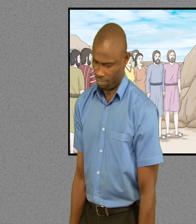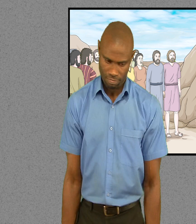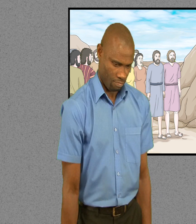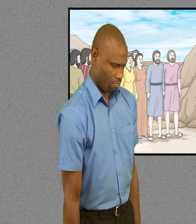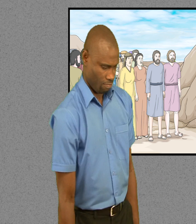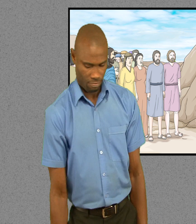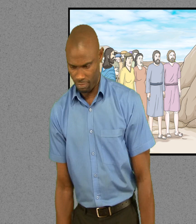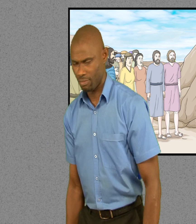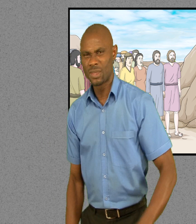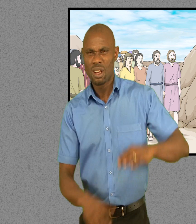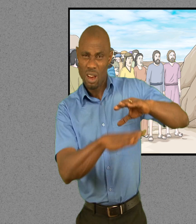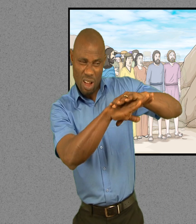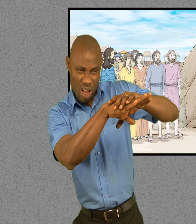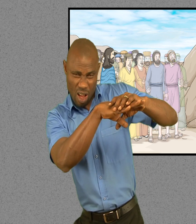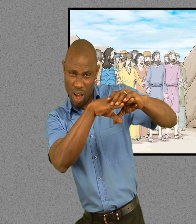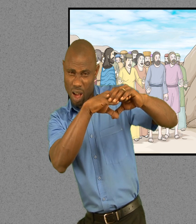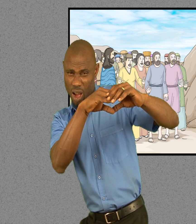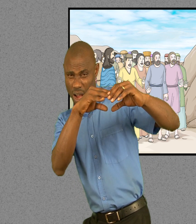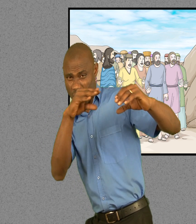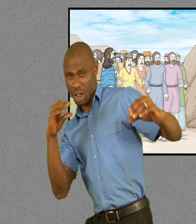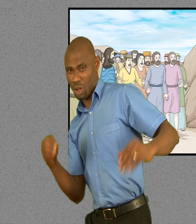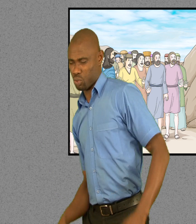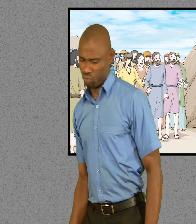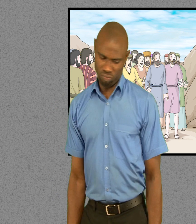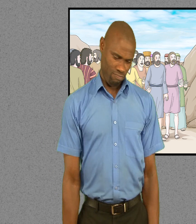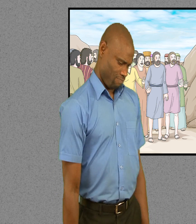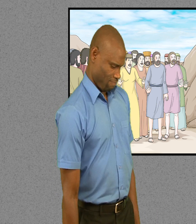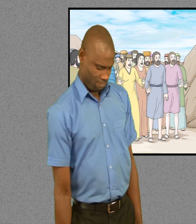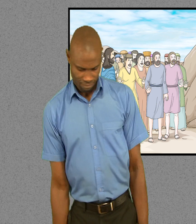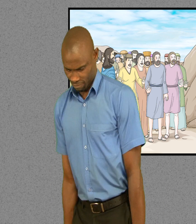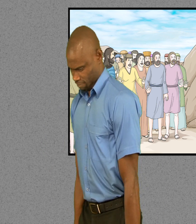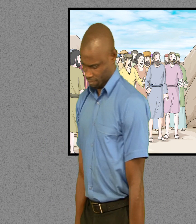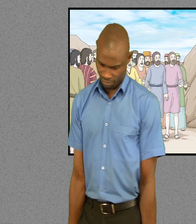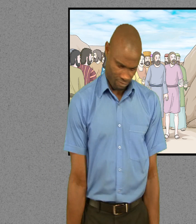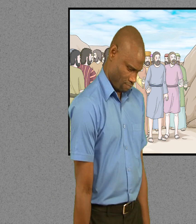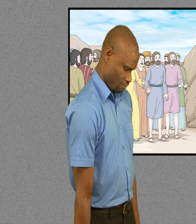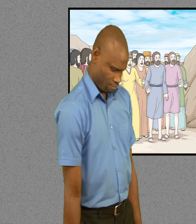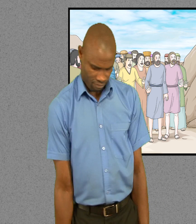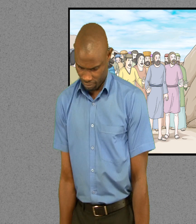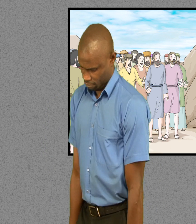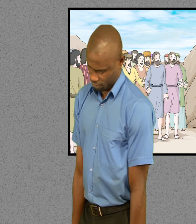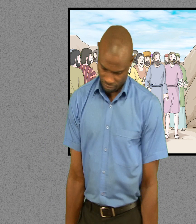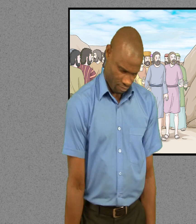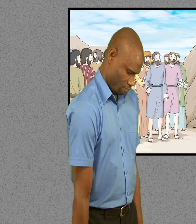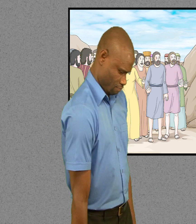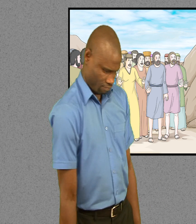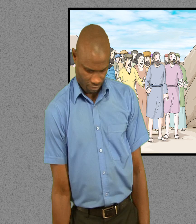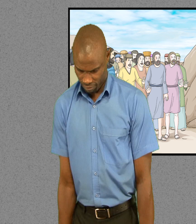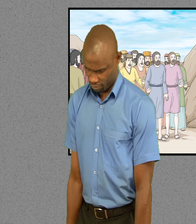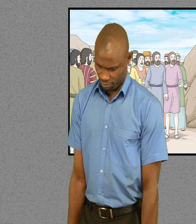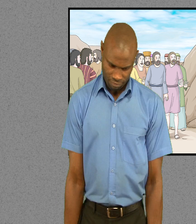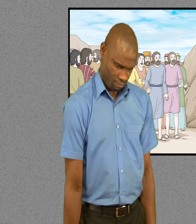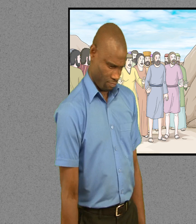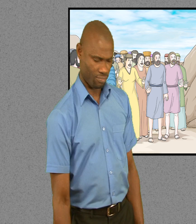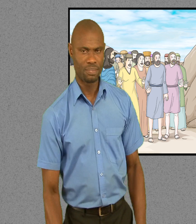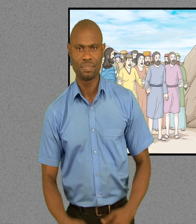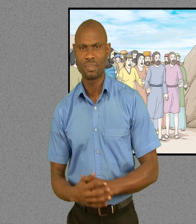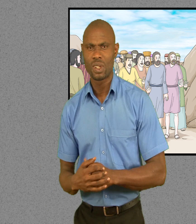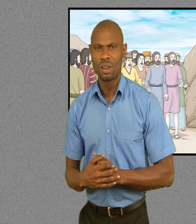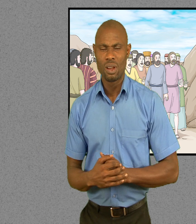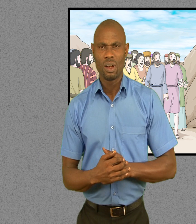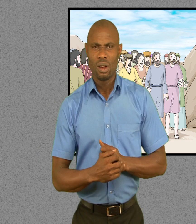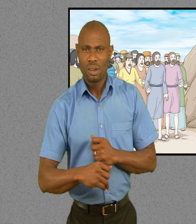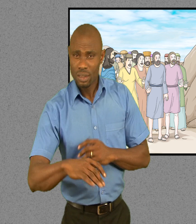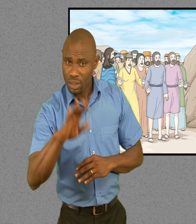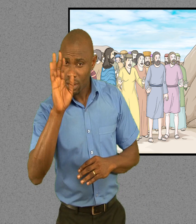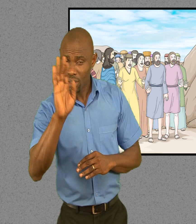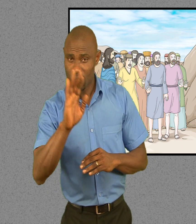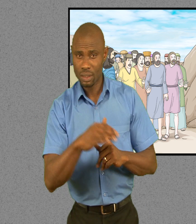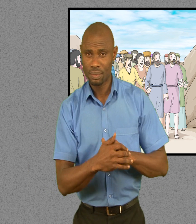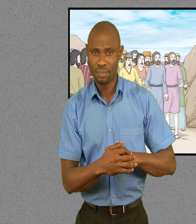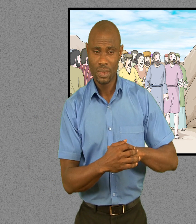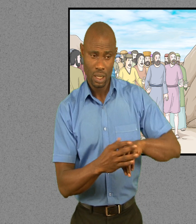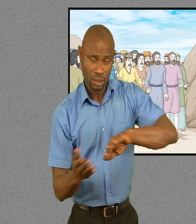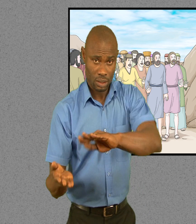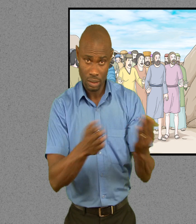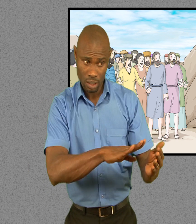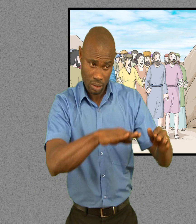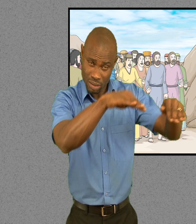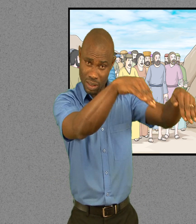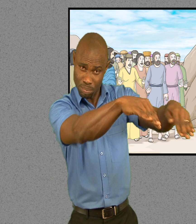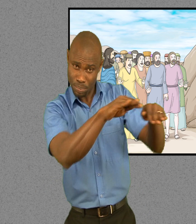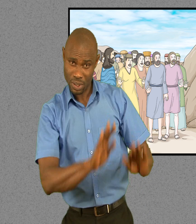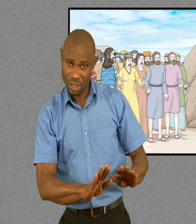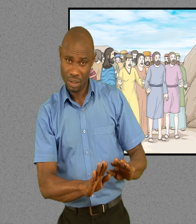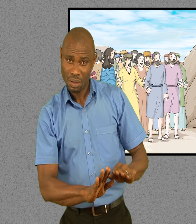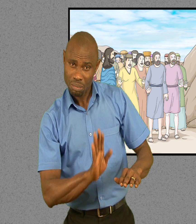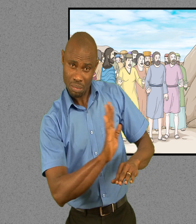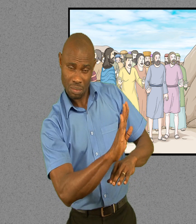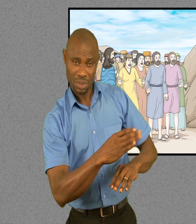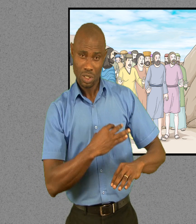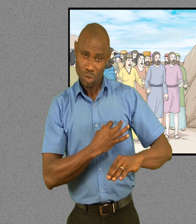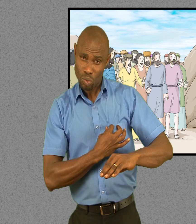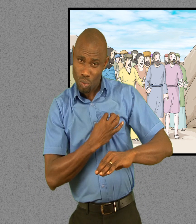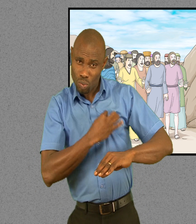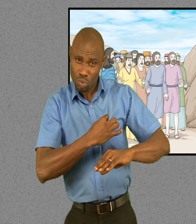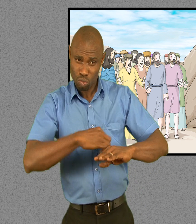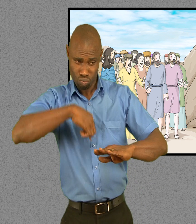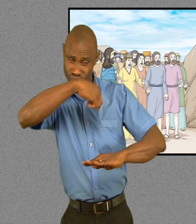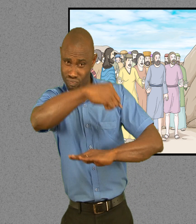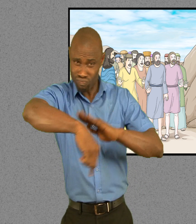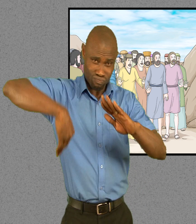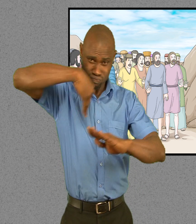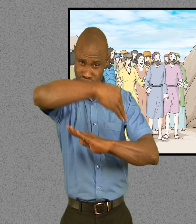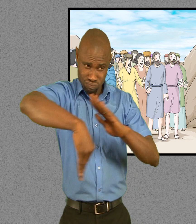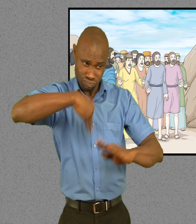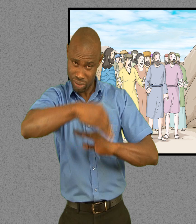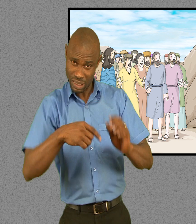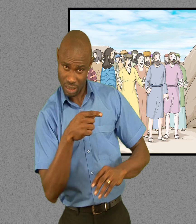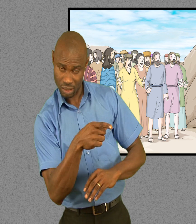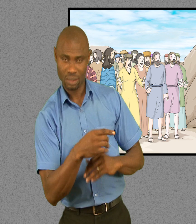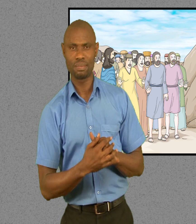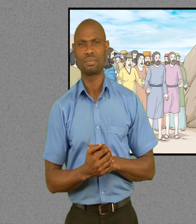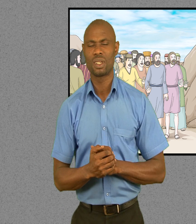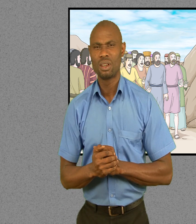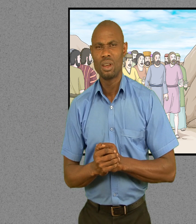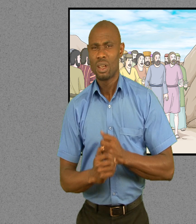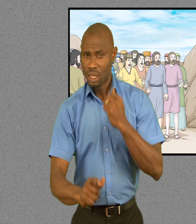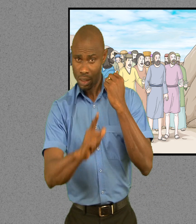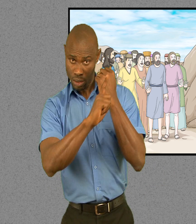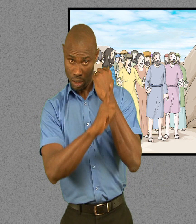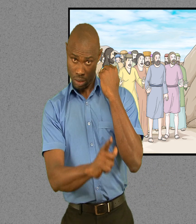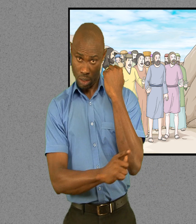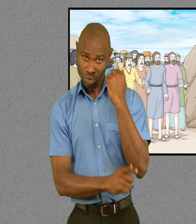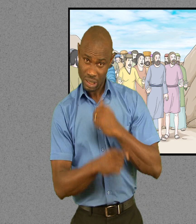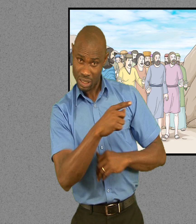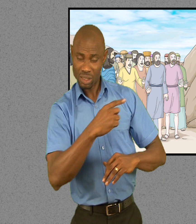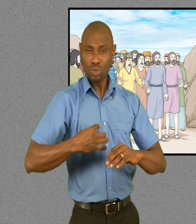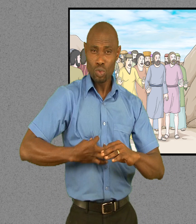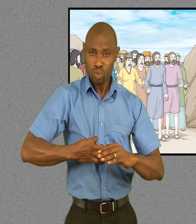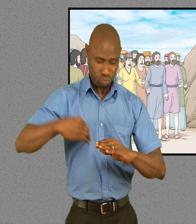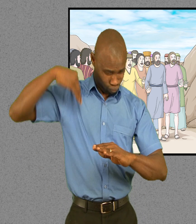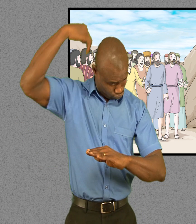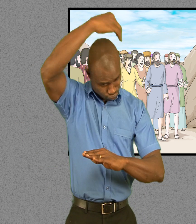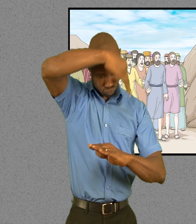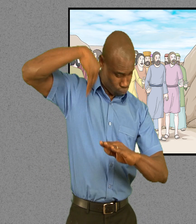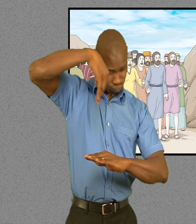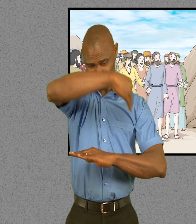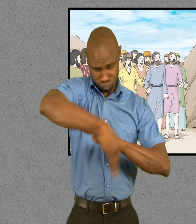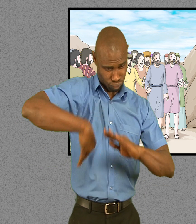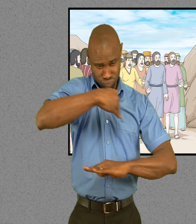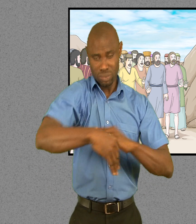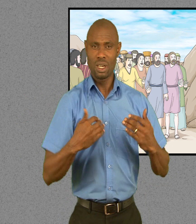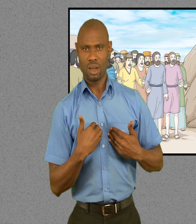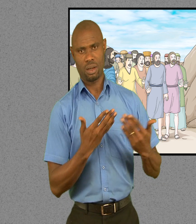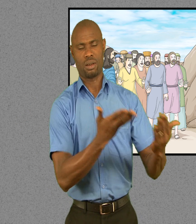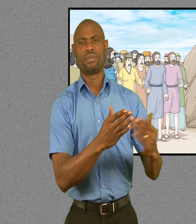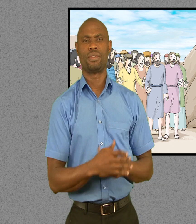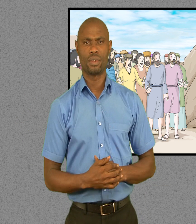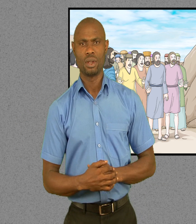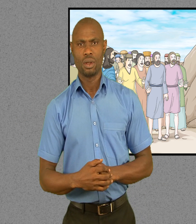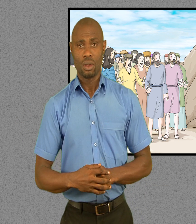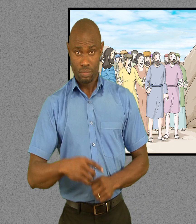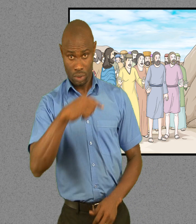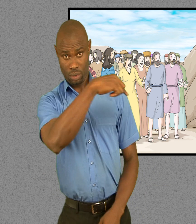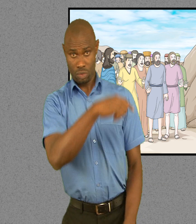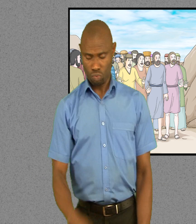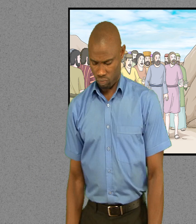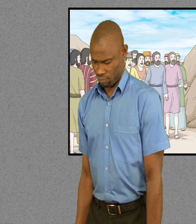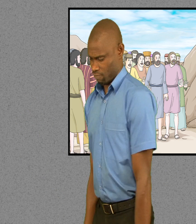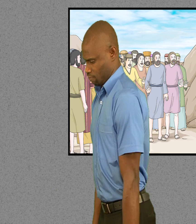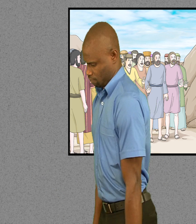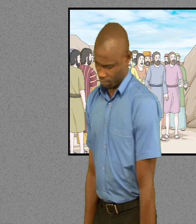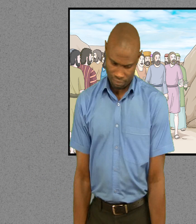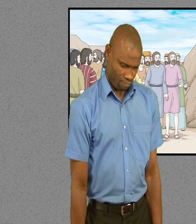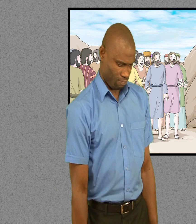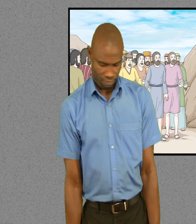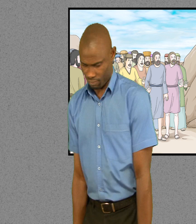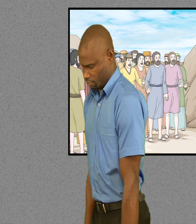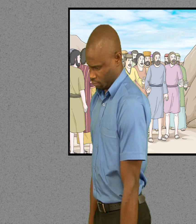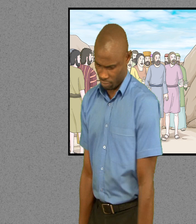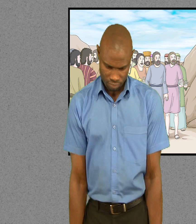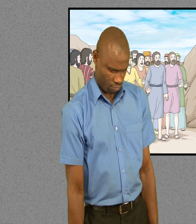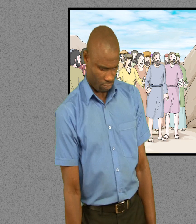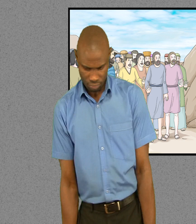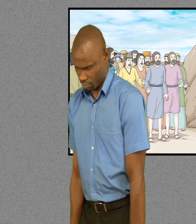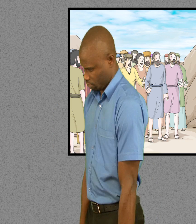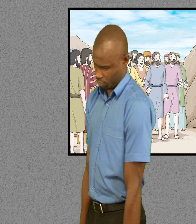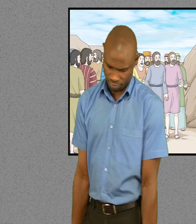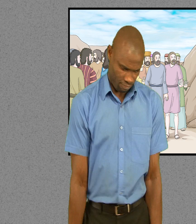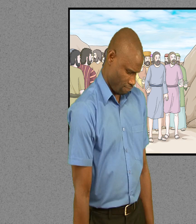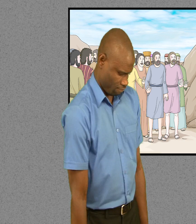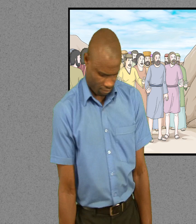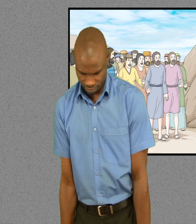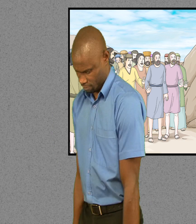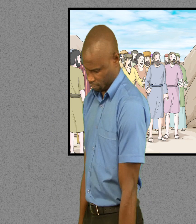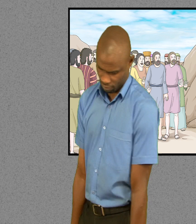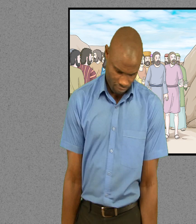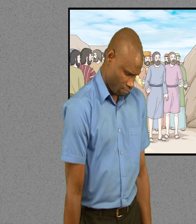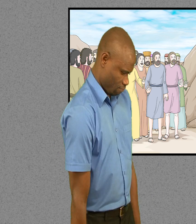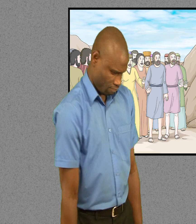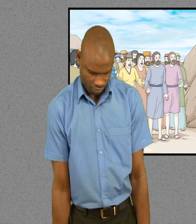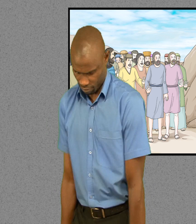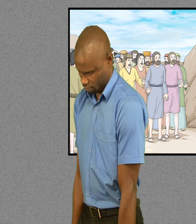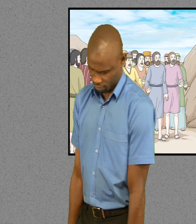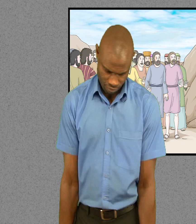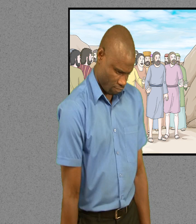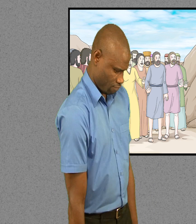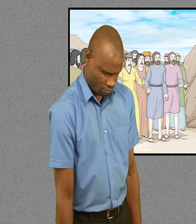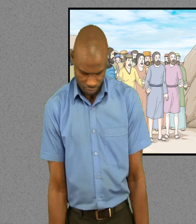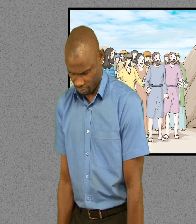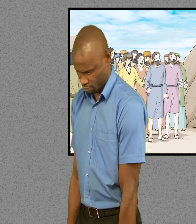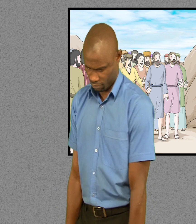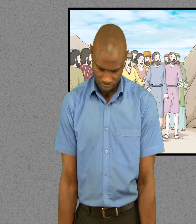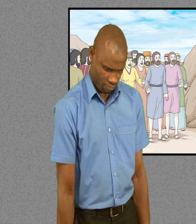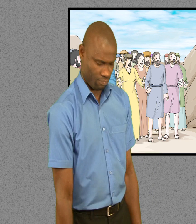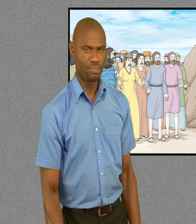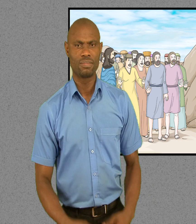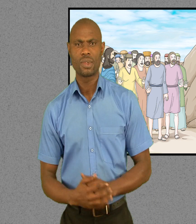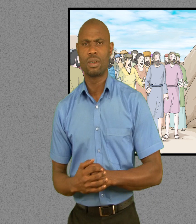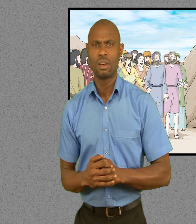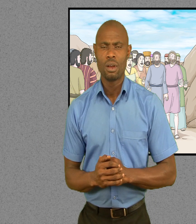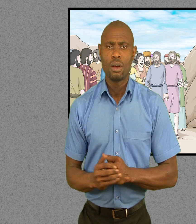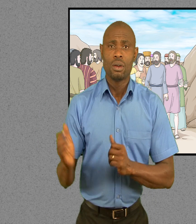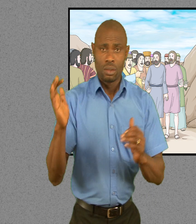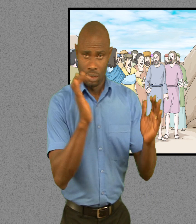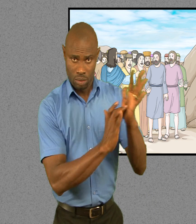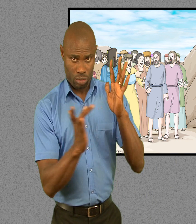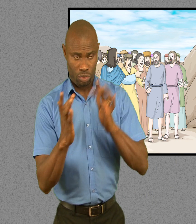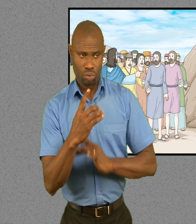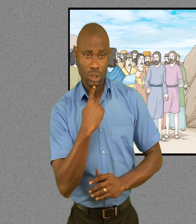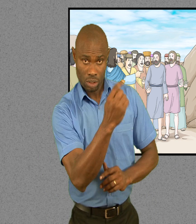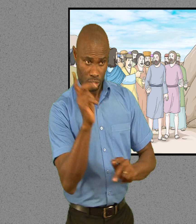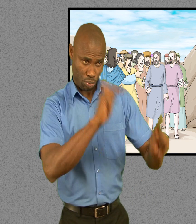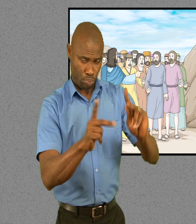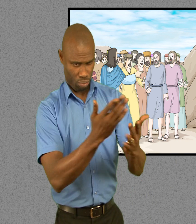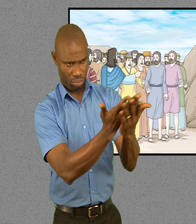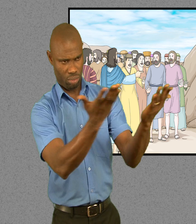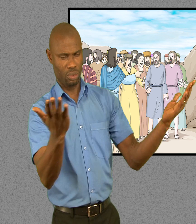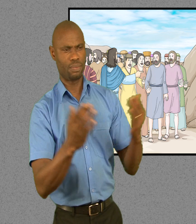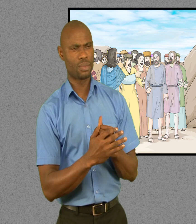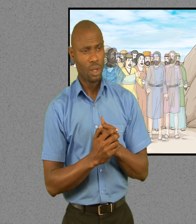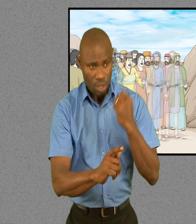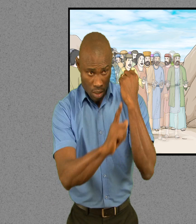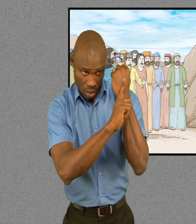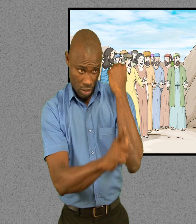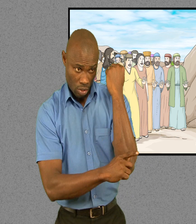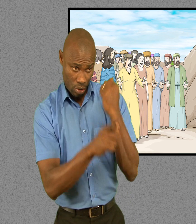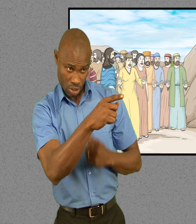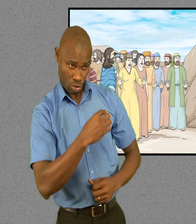The man who had been dead came out with his hands and feet bound in strips of linen, and his face wrapped in a cloth.